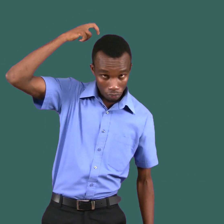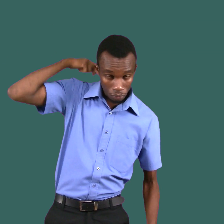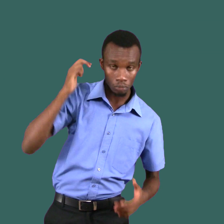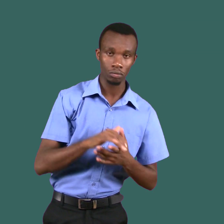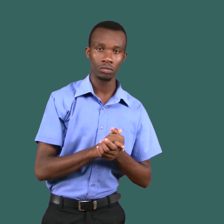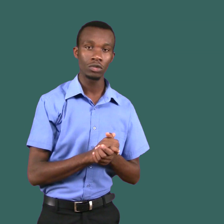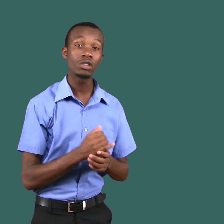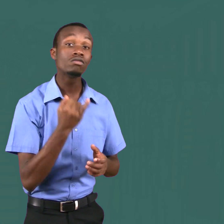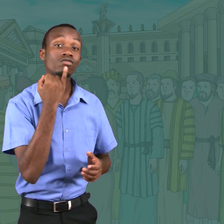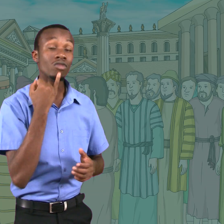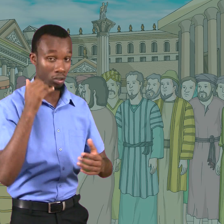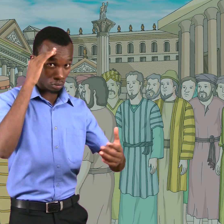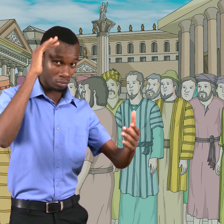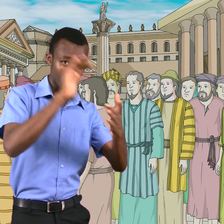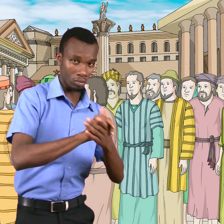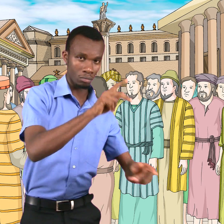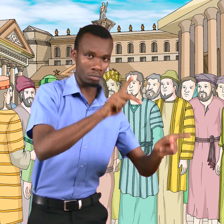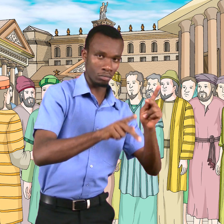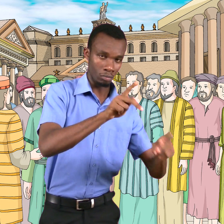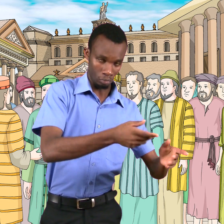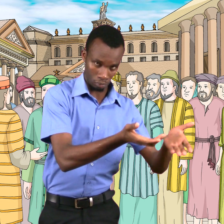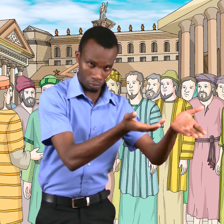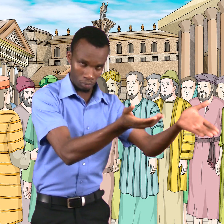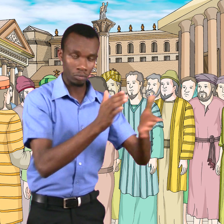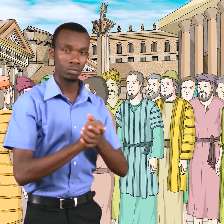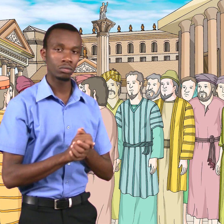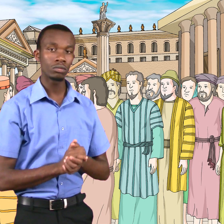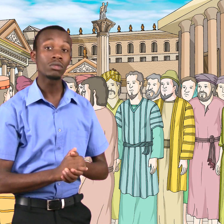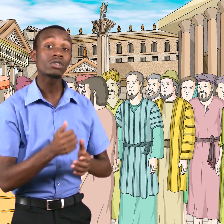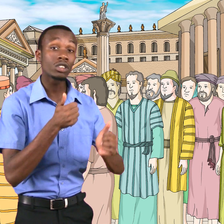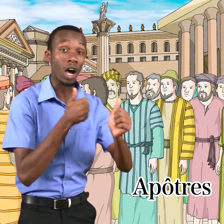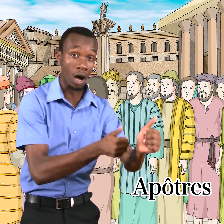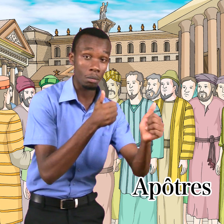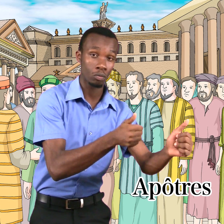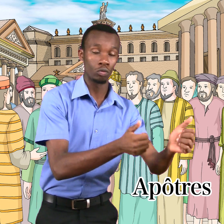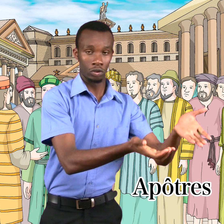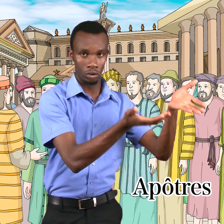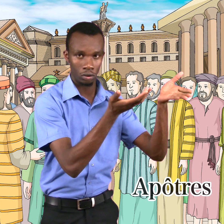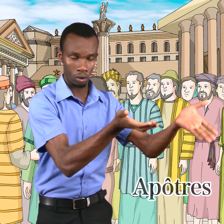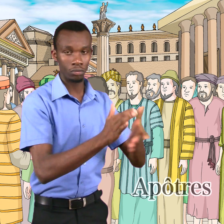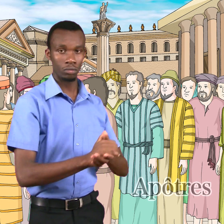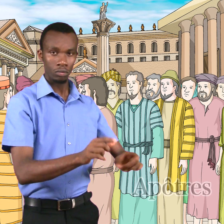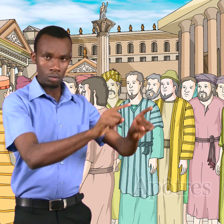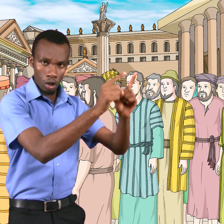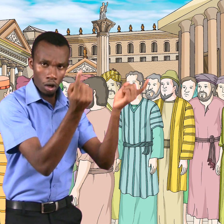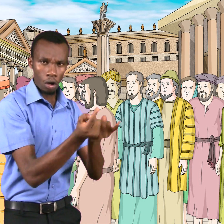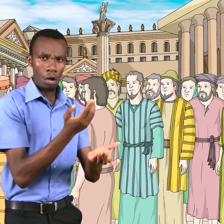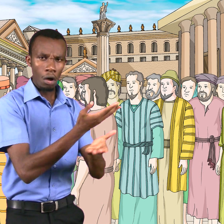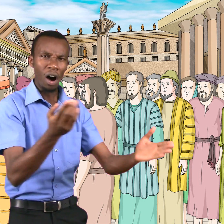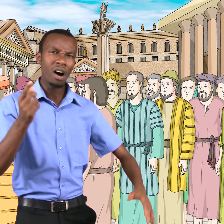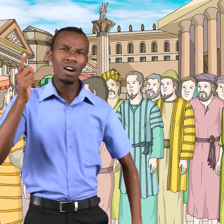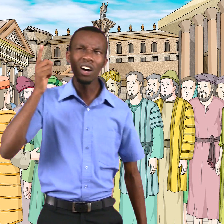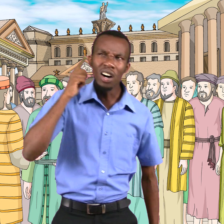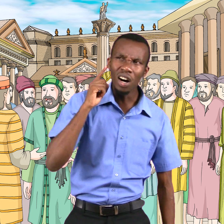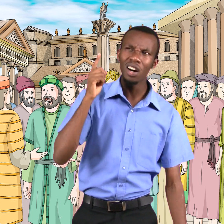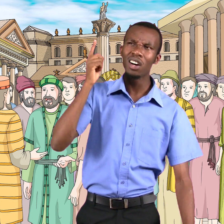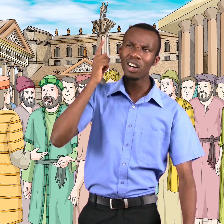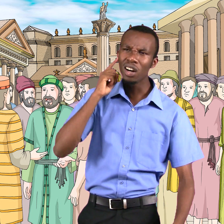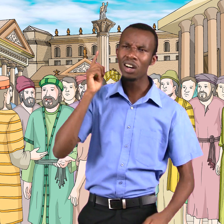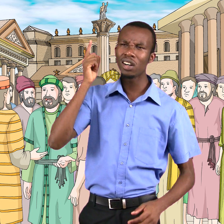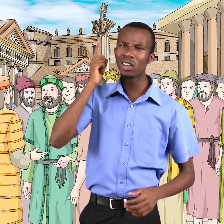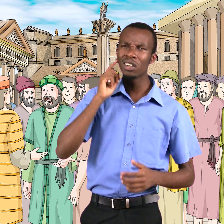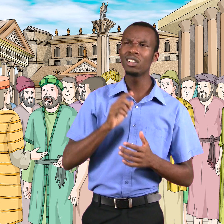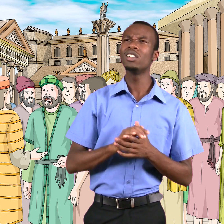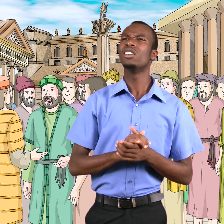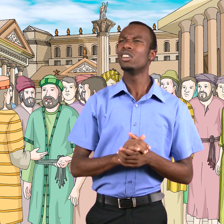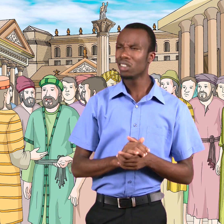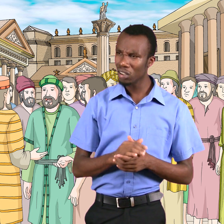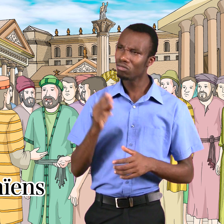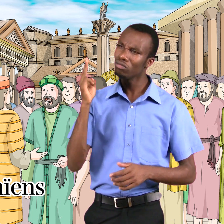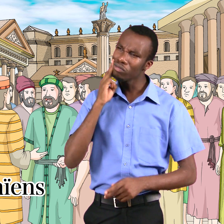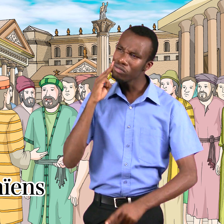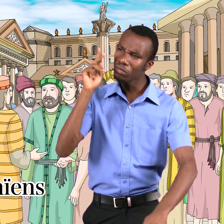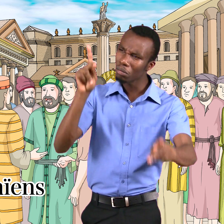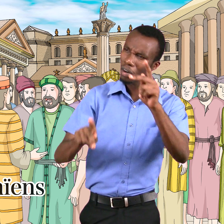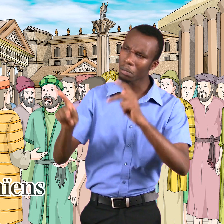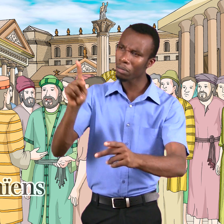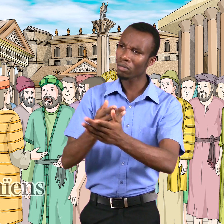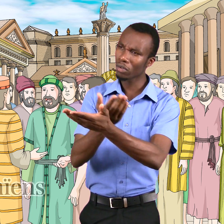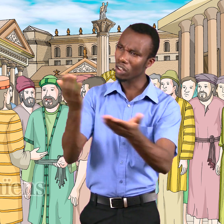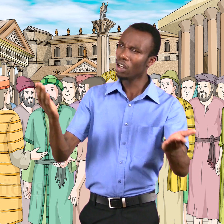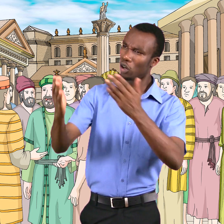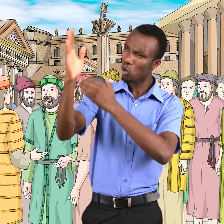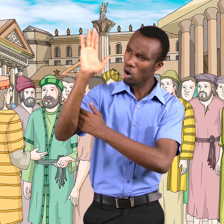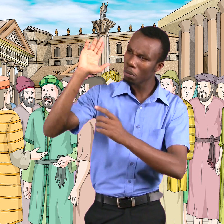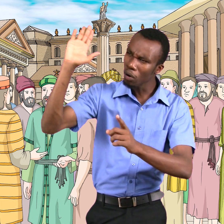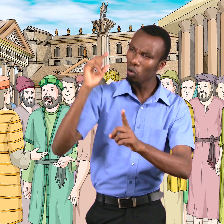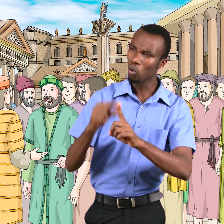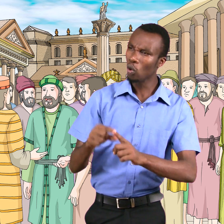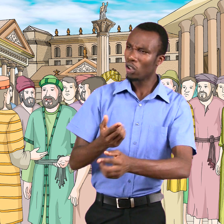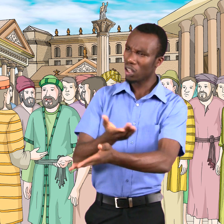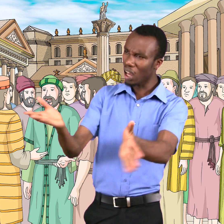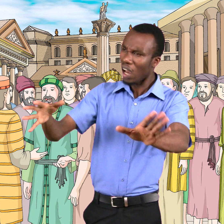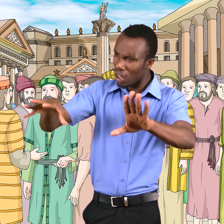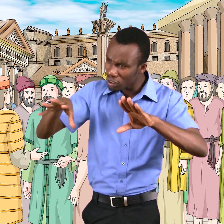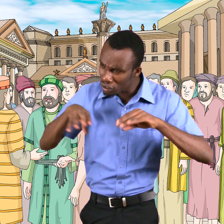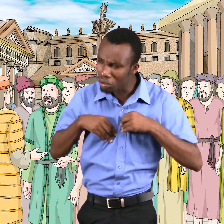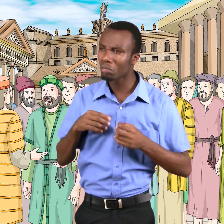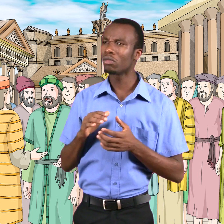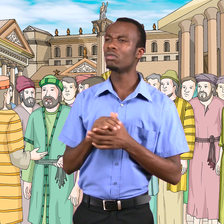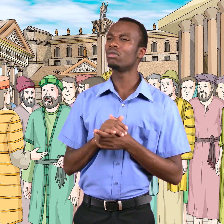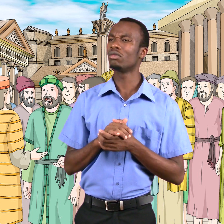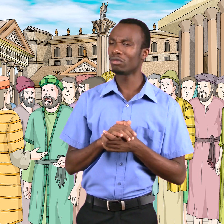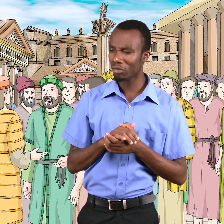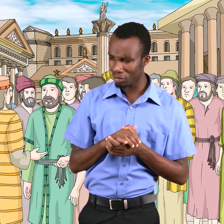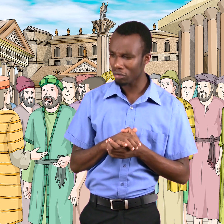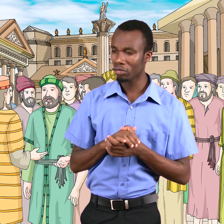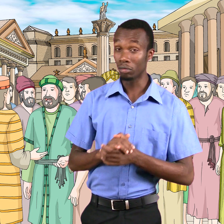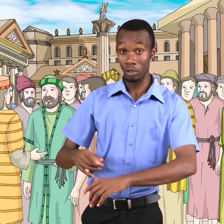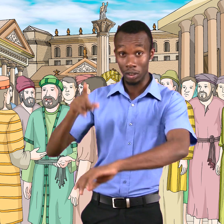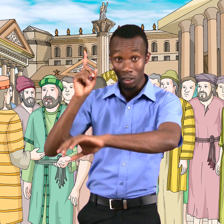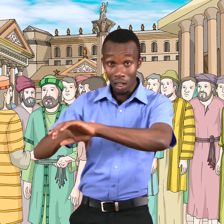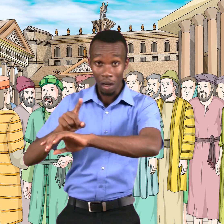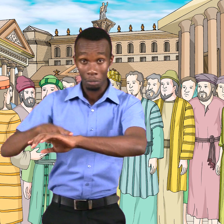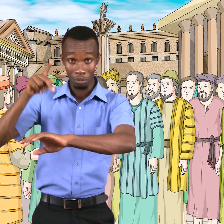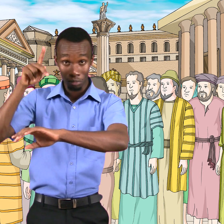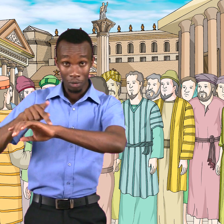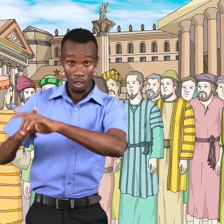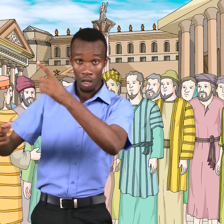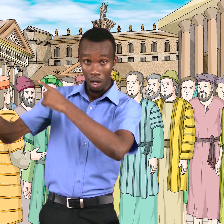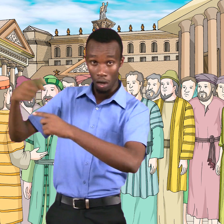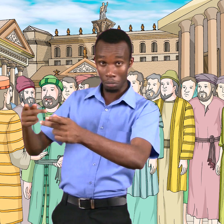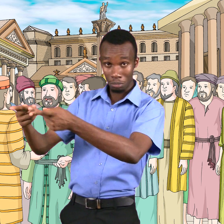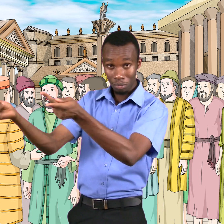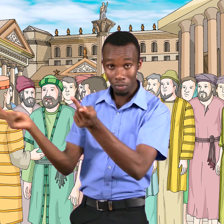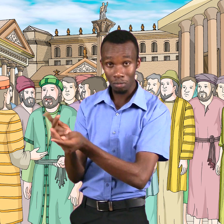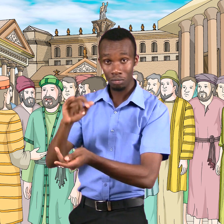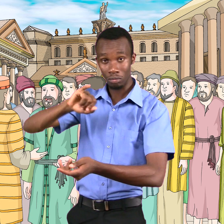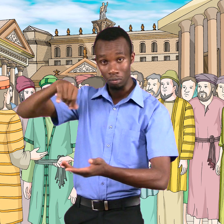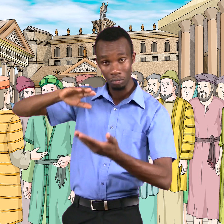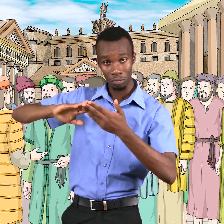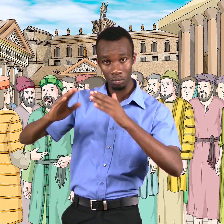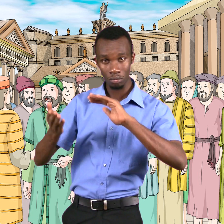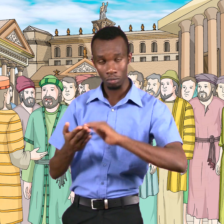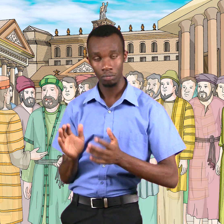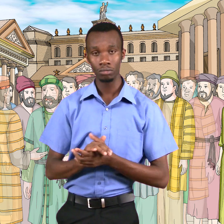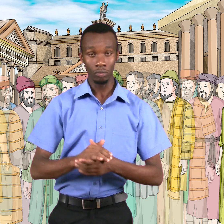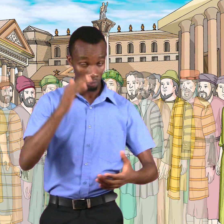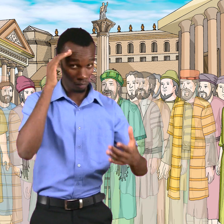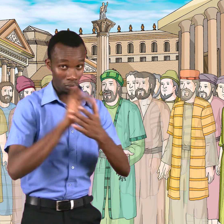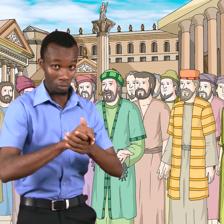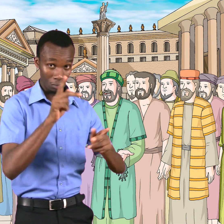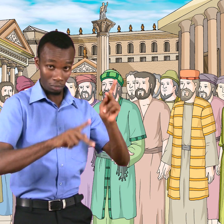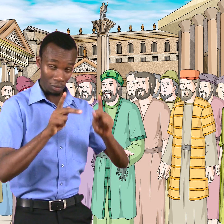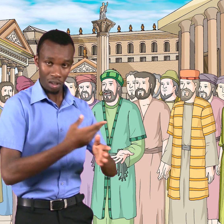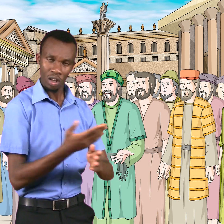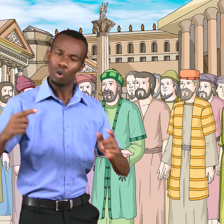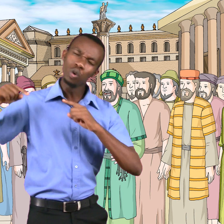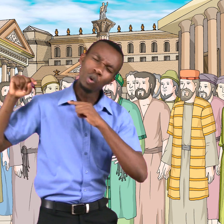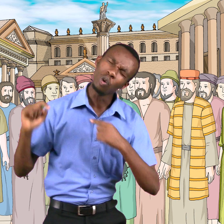The apostles and brothers throughout Judea soon heard that the Gentiles also had received the word of God.